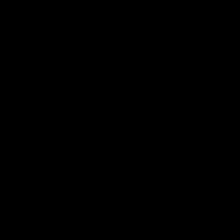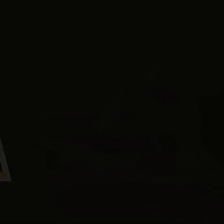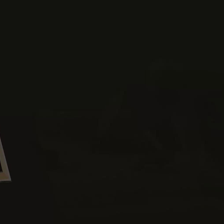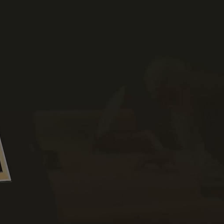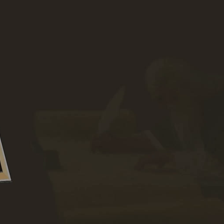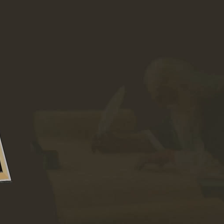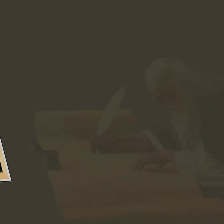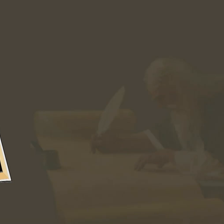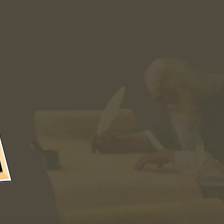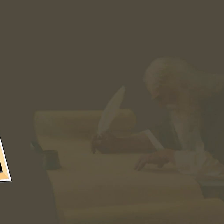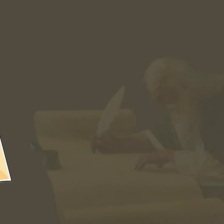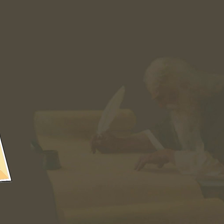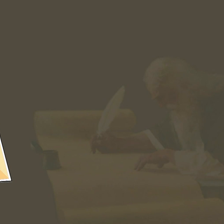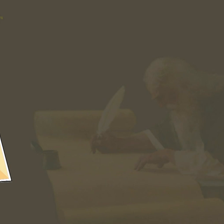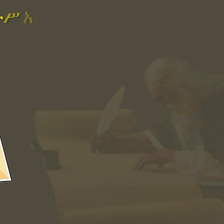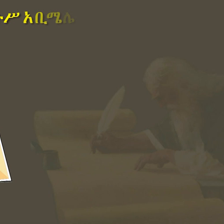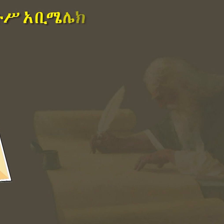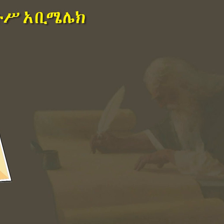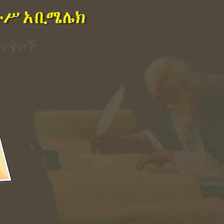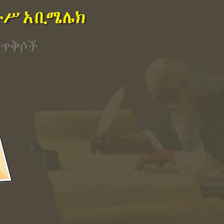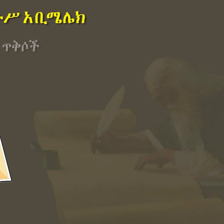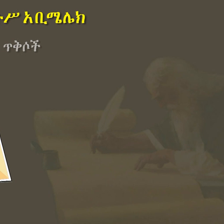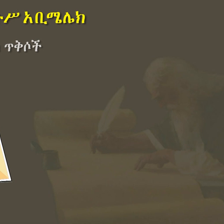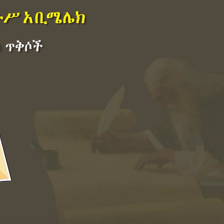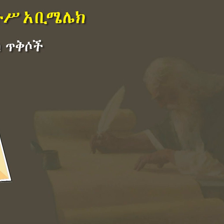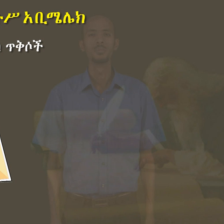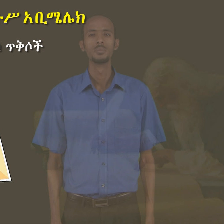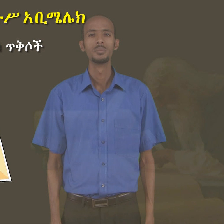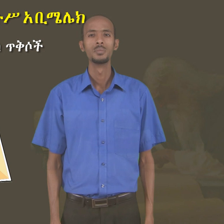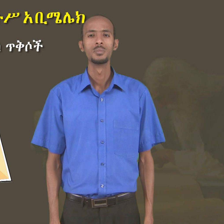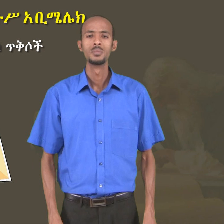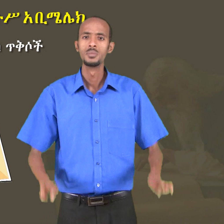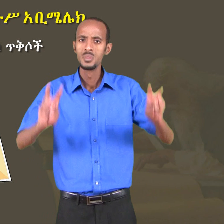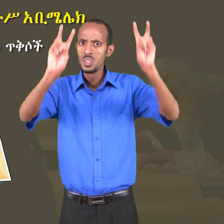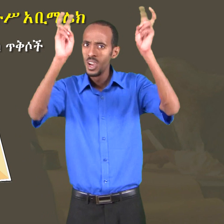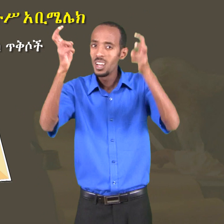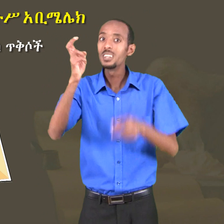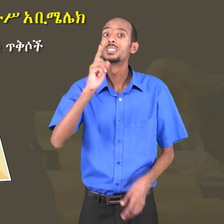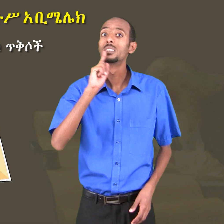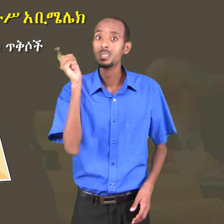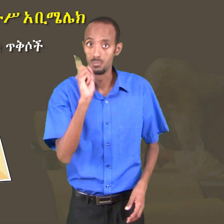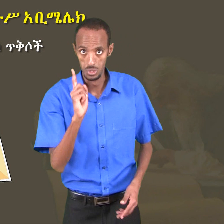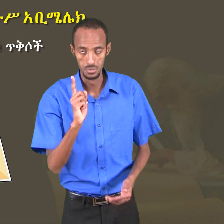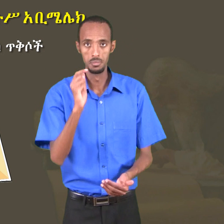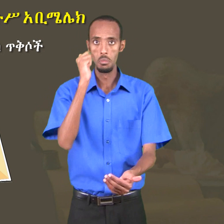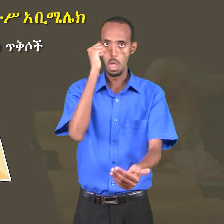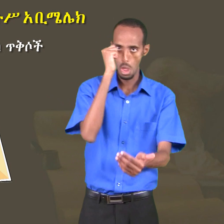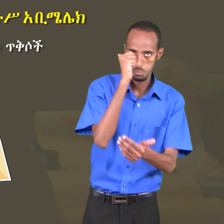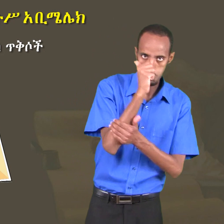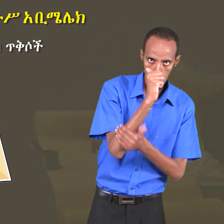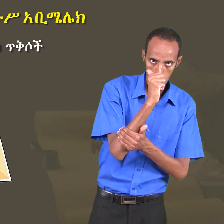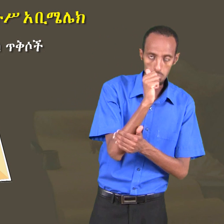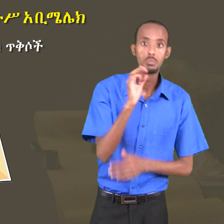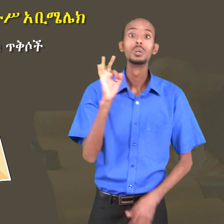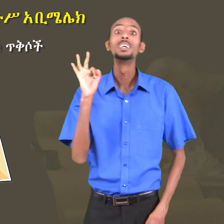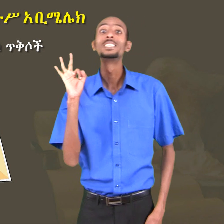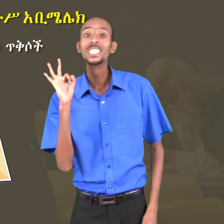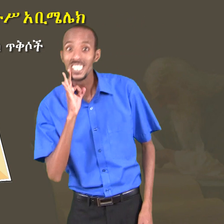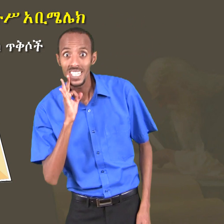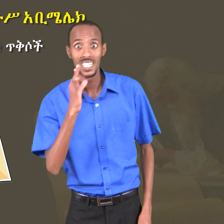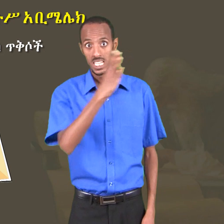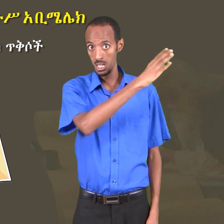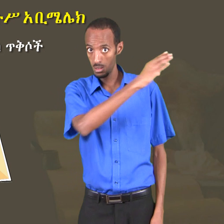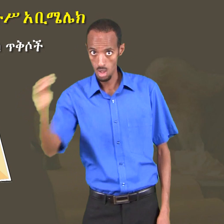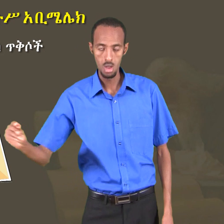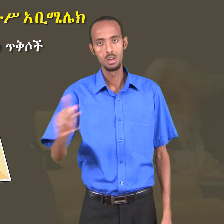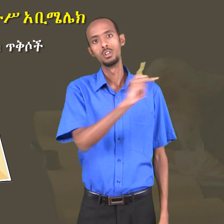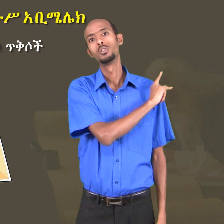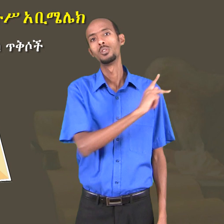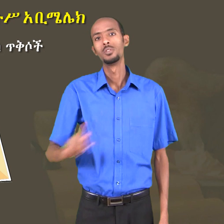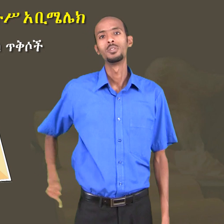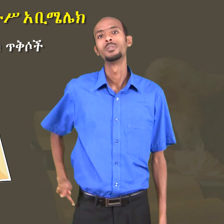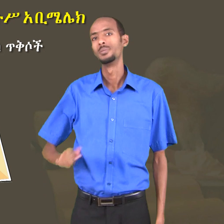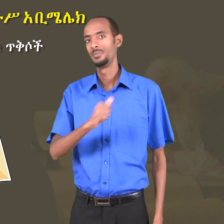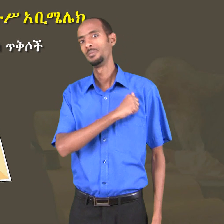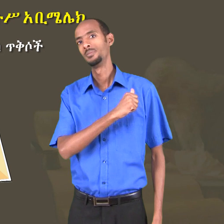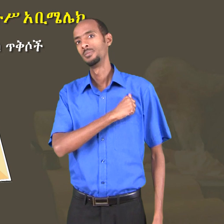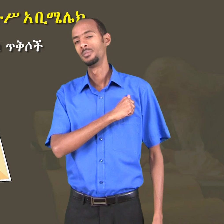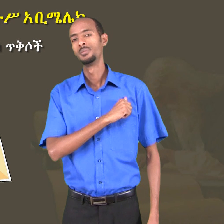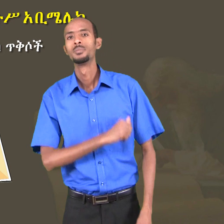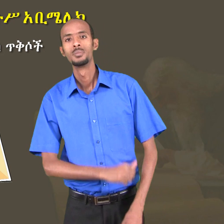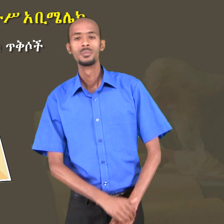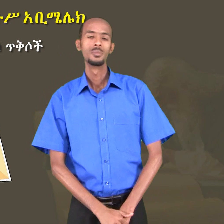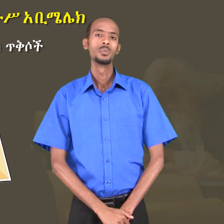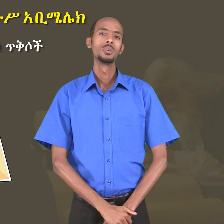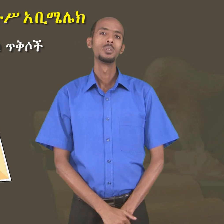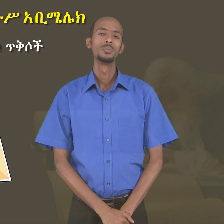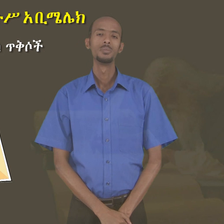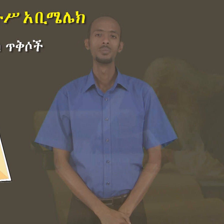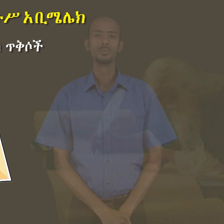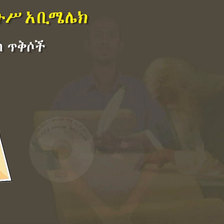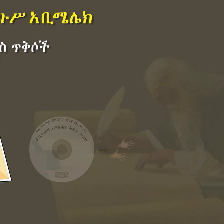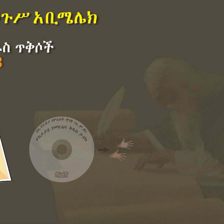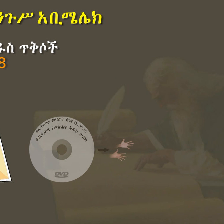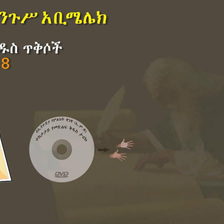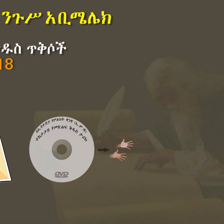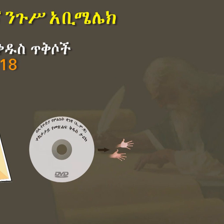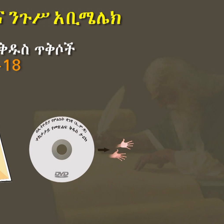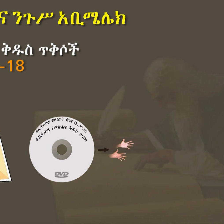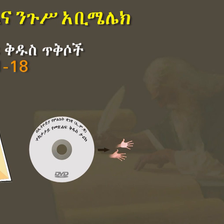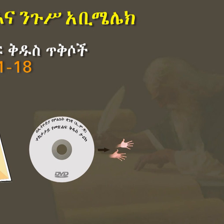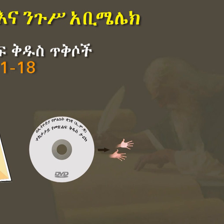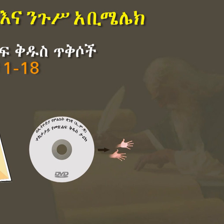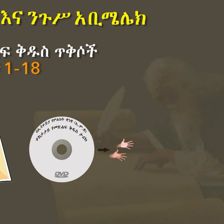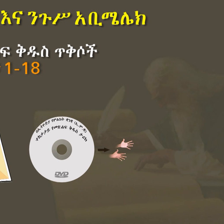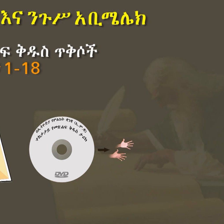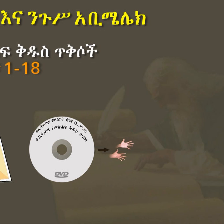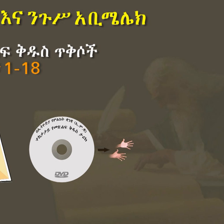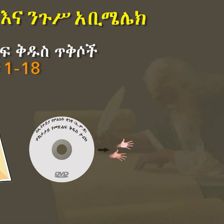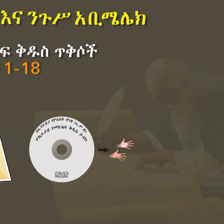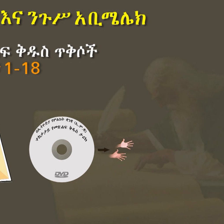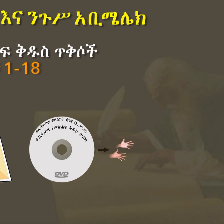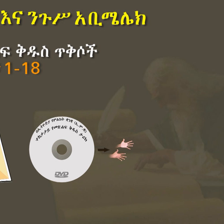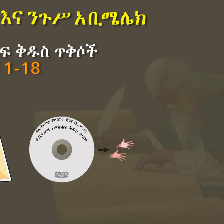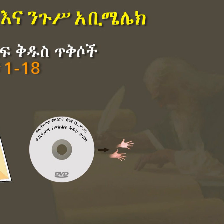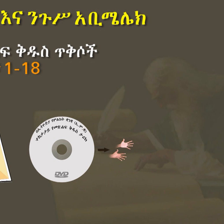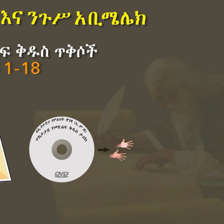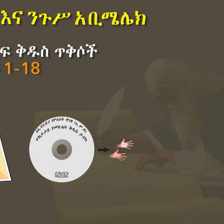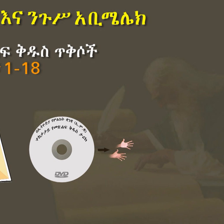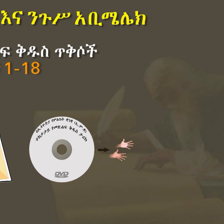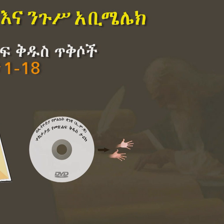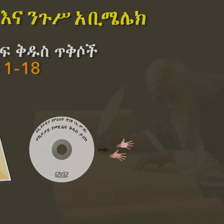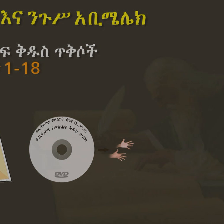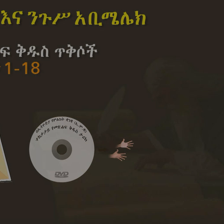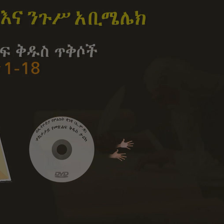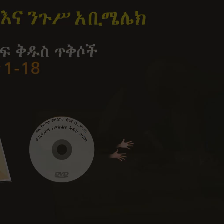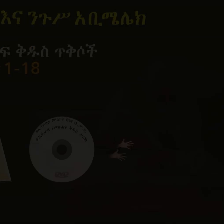Abraham, Sarah and king Abimelech